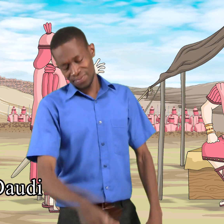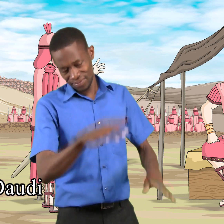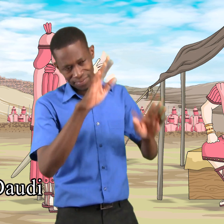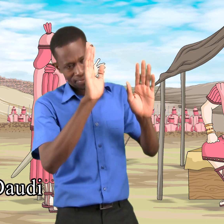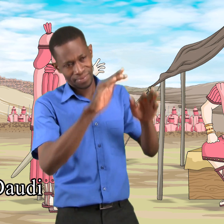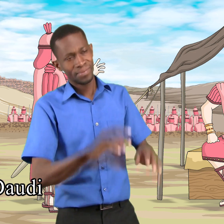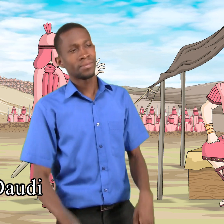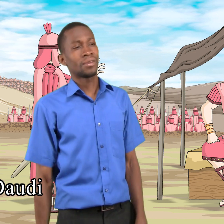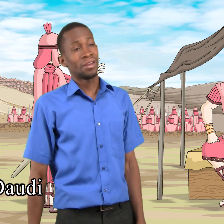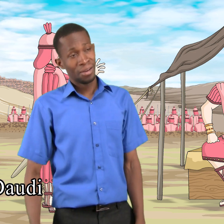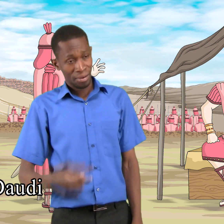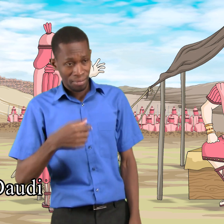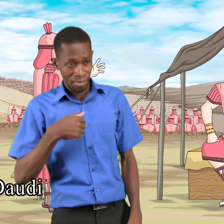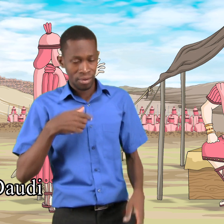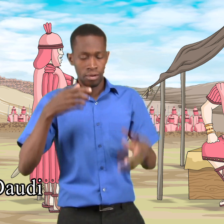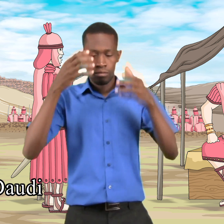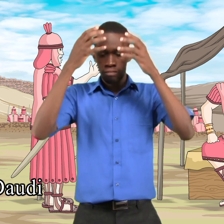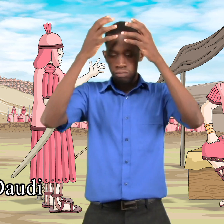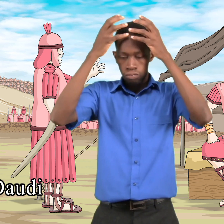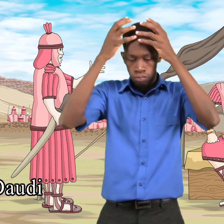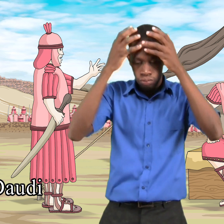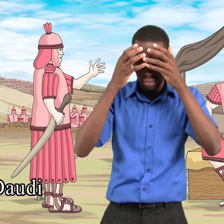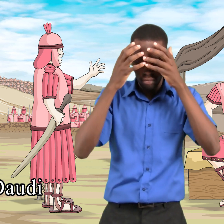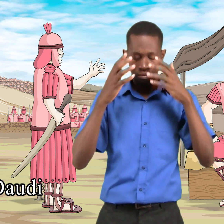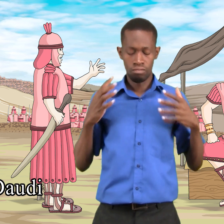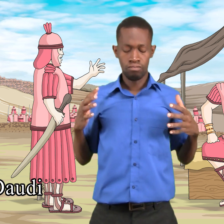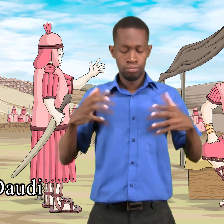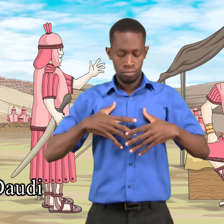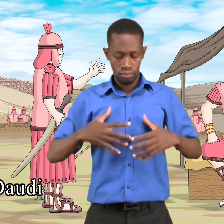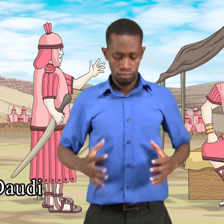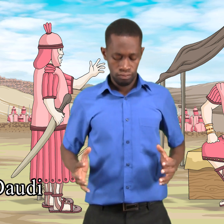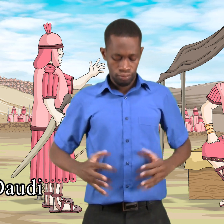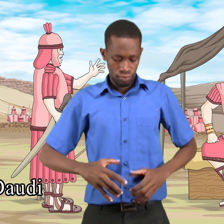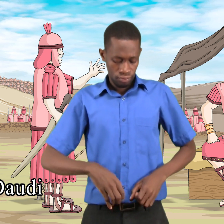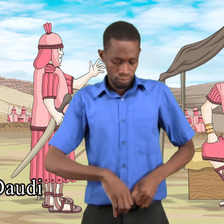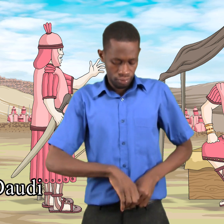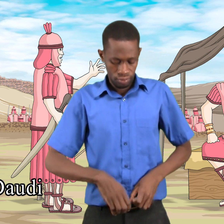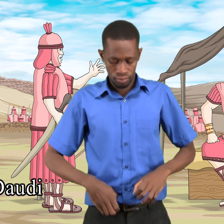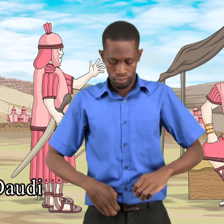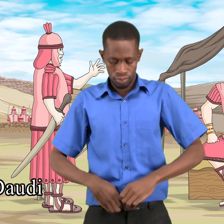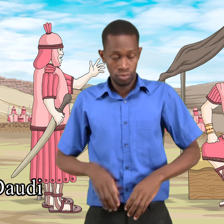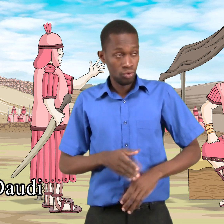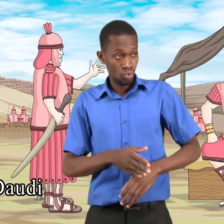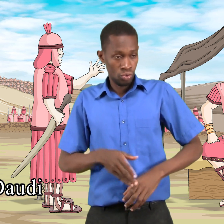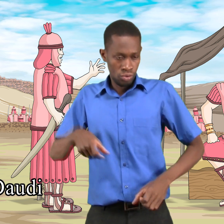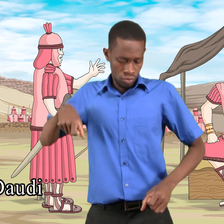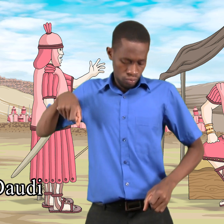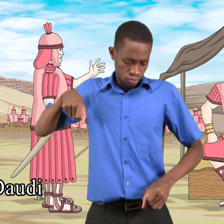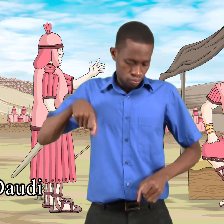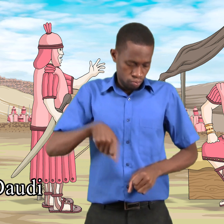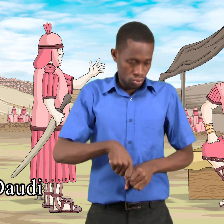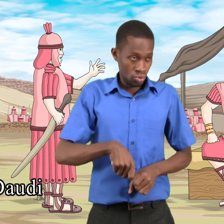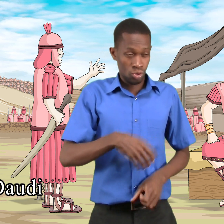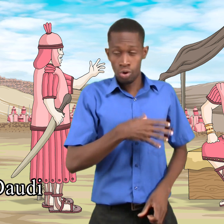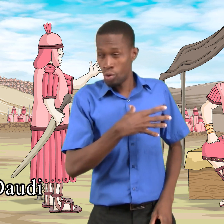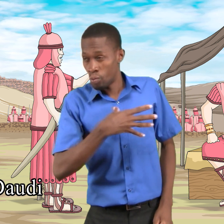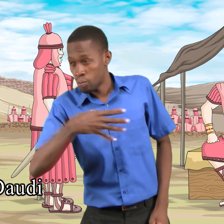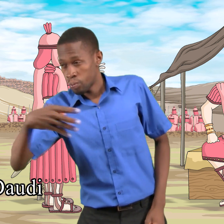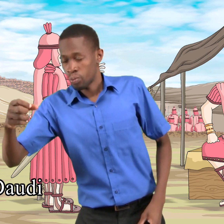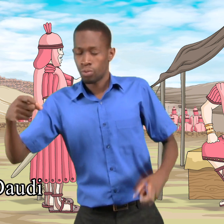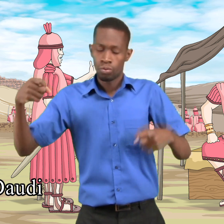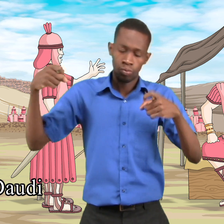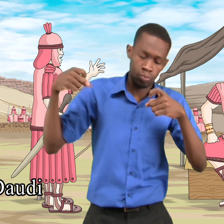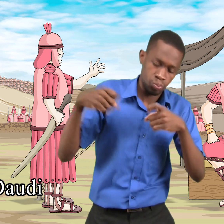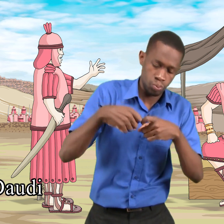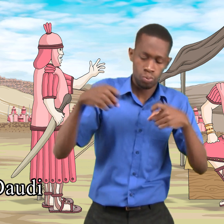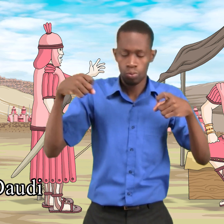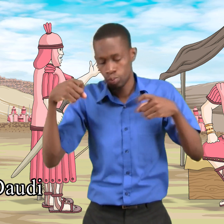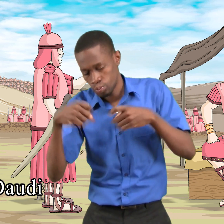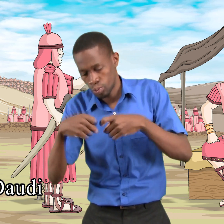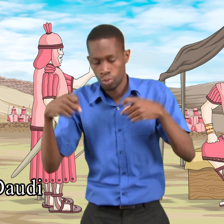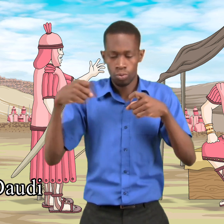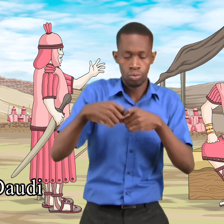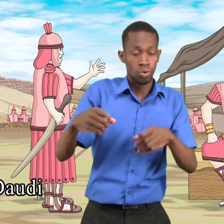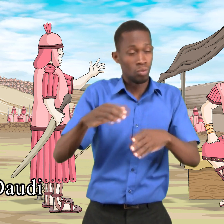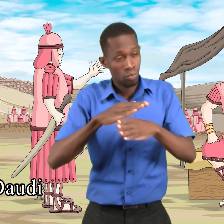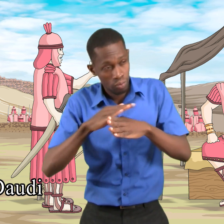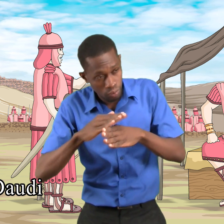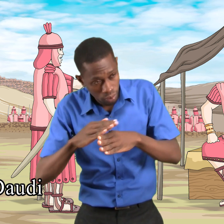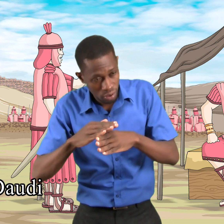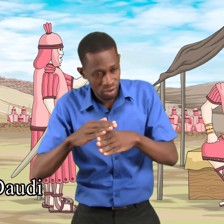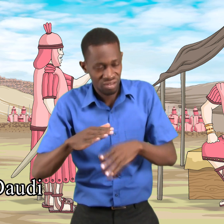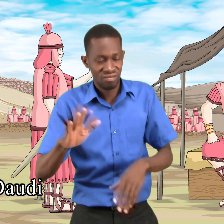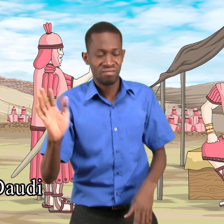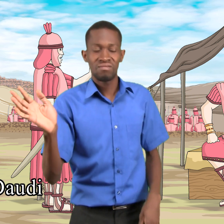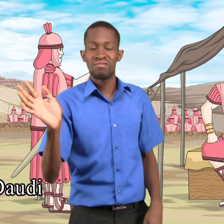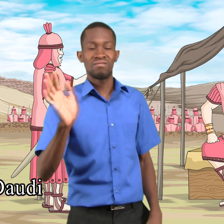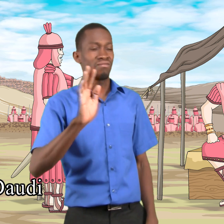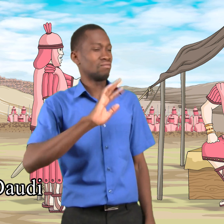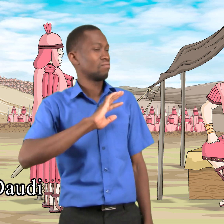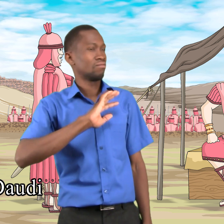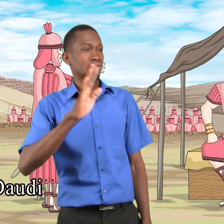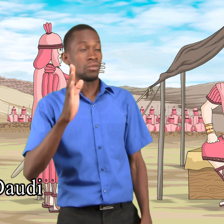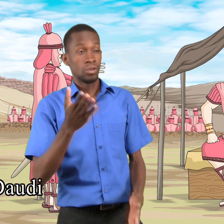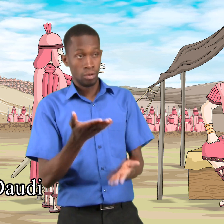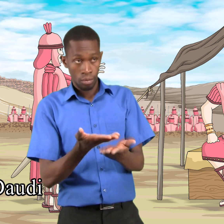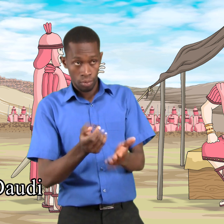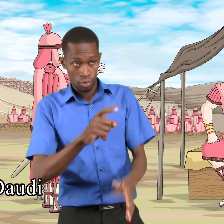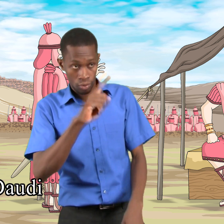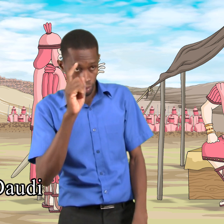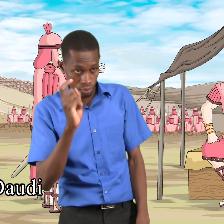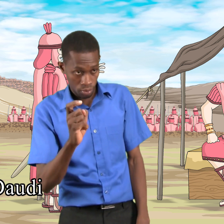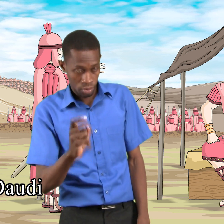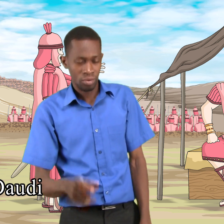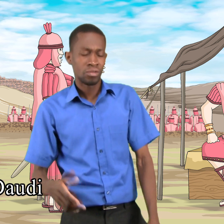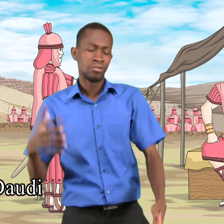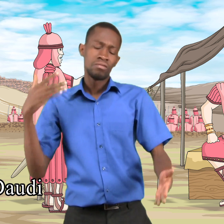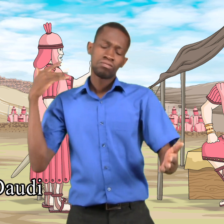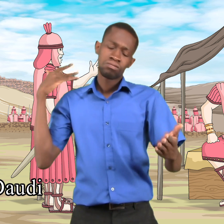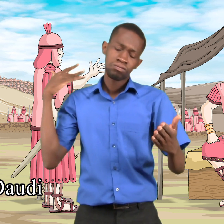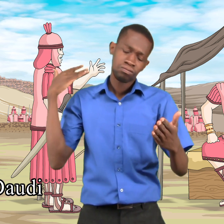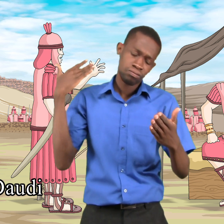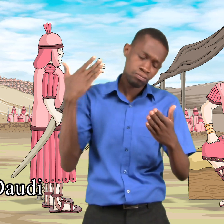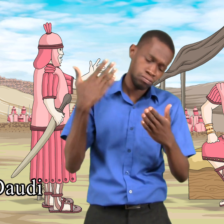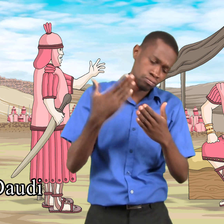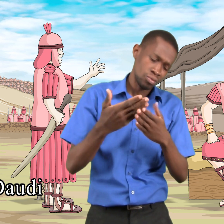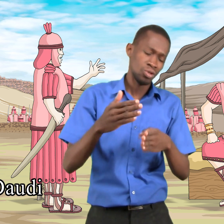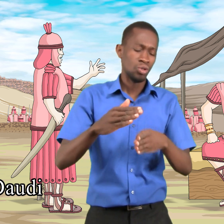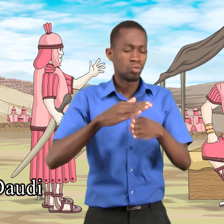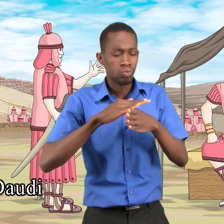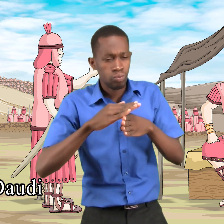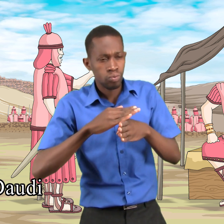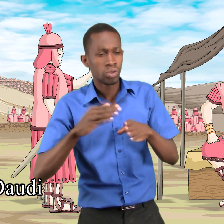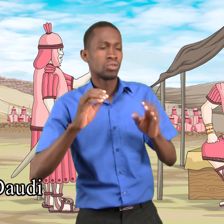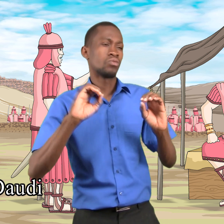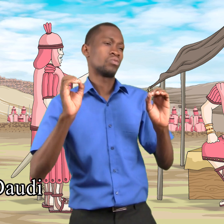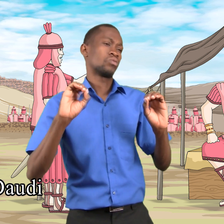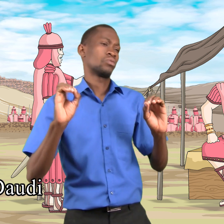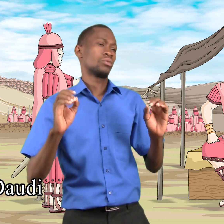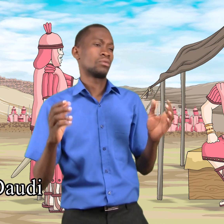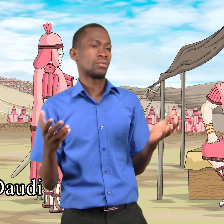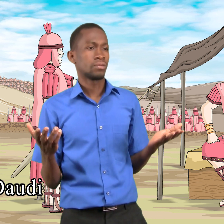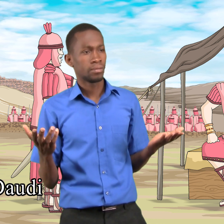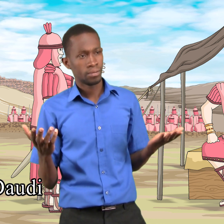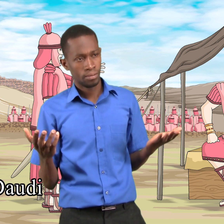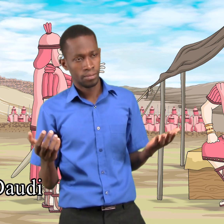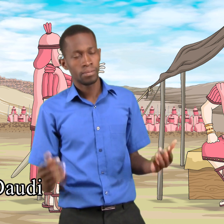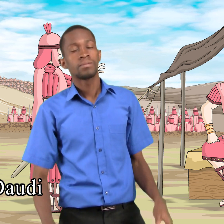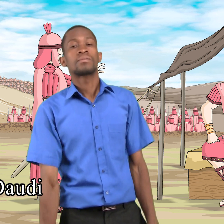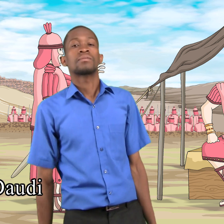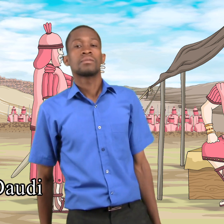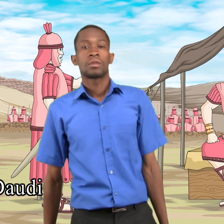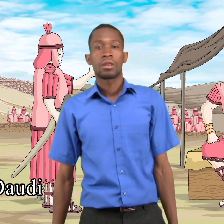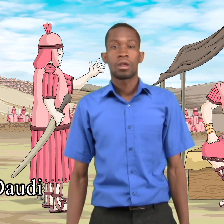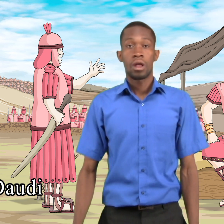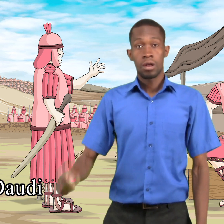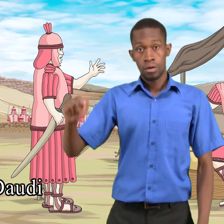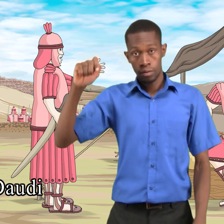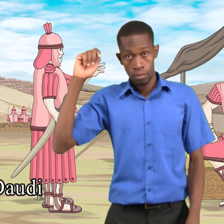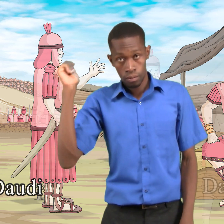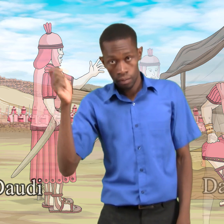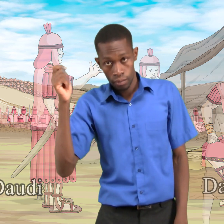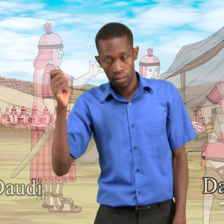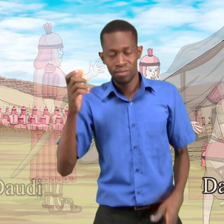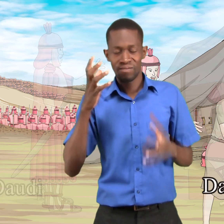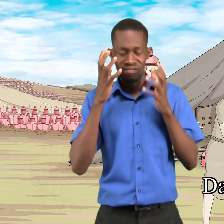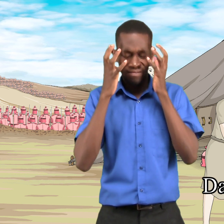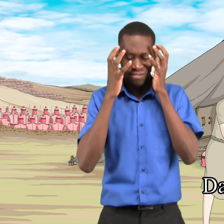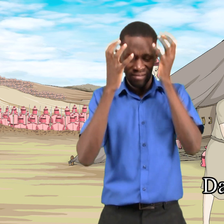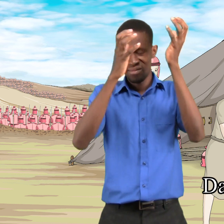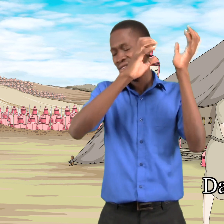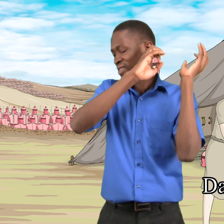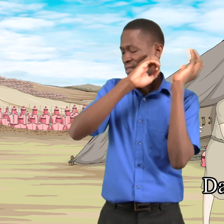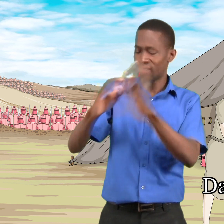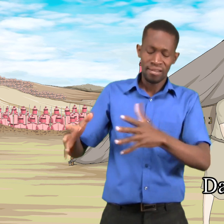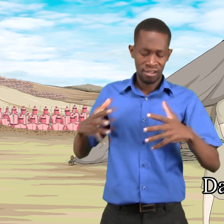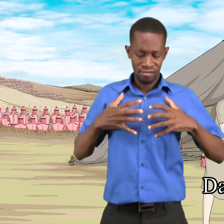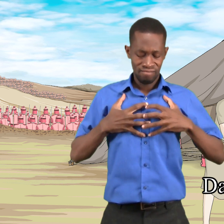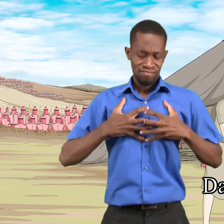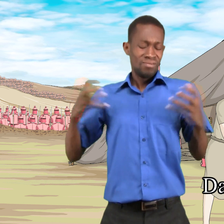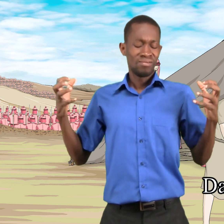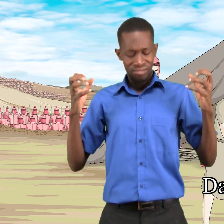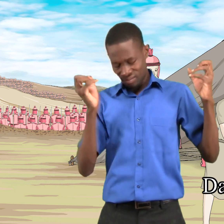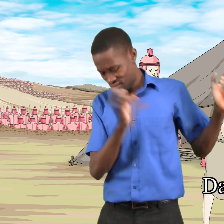“I cannot walk in these,” David said to Saul. “I am not accustomed to them.”